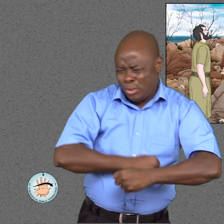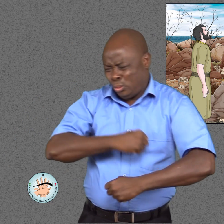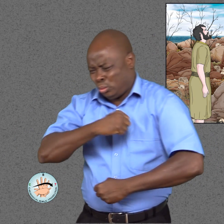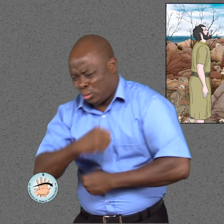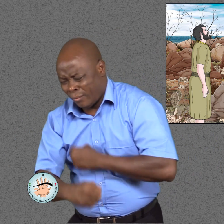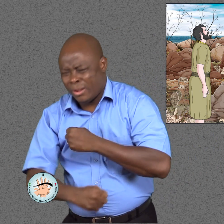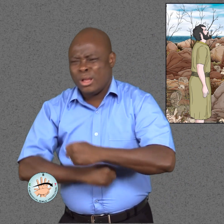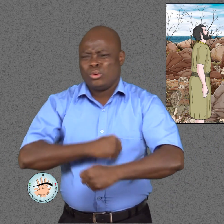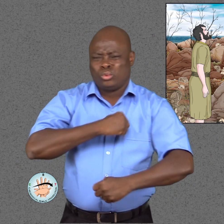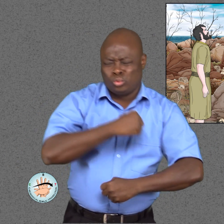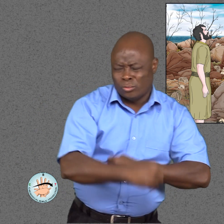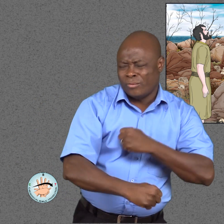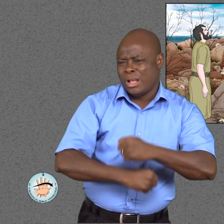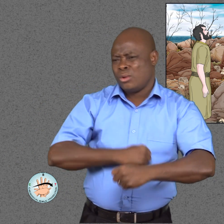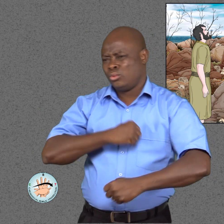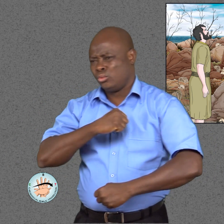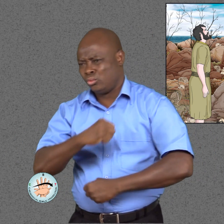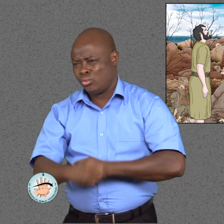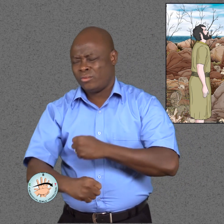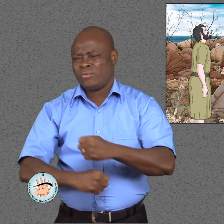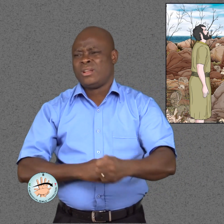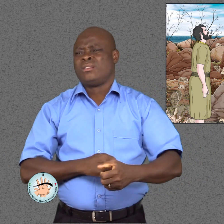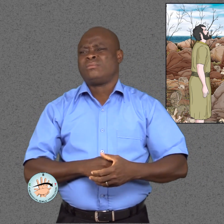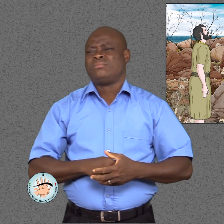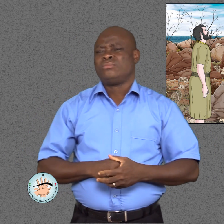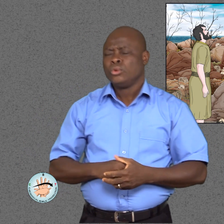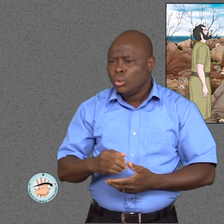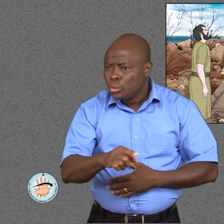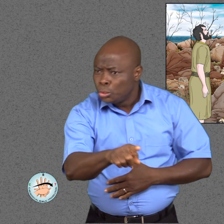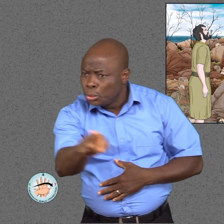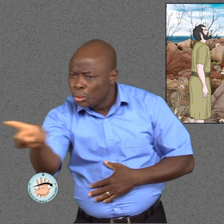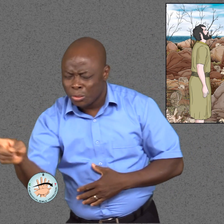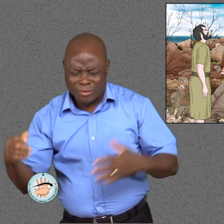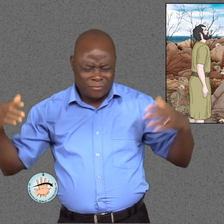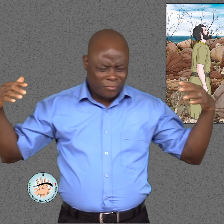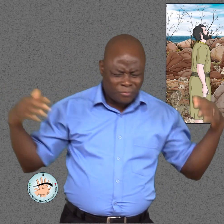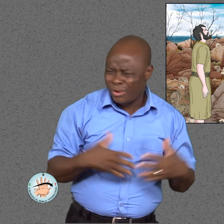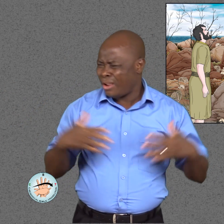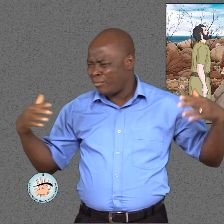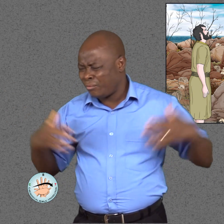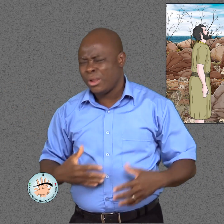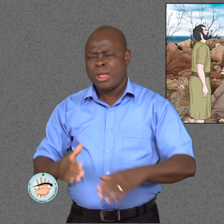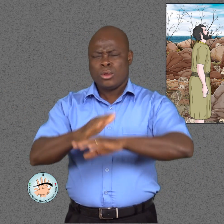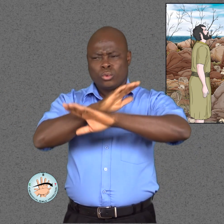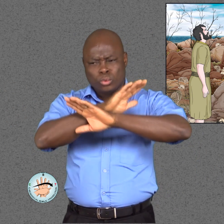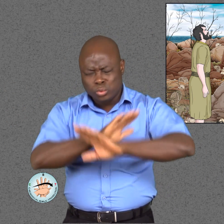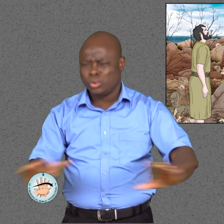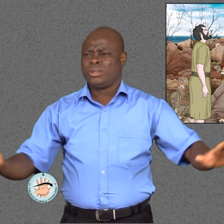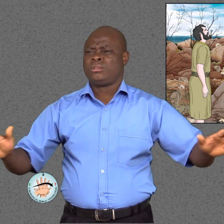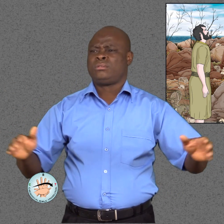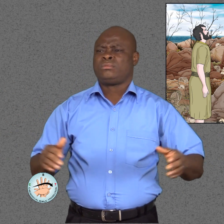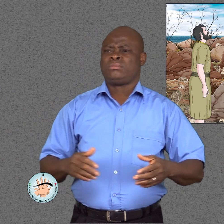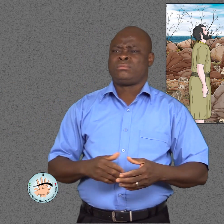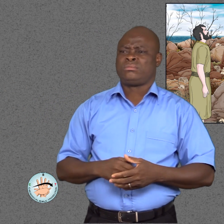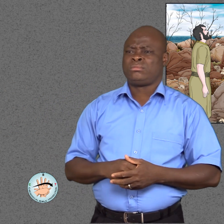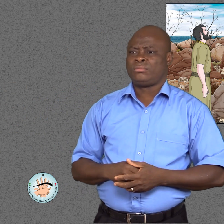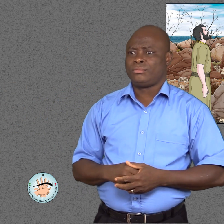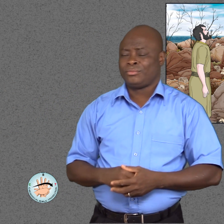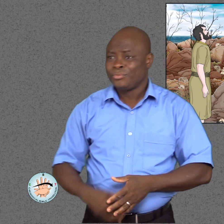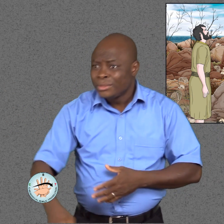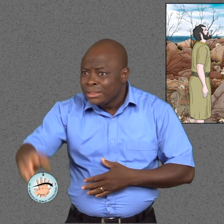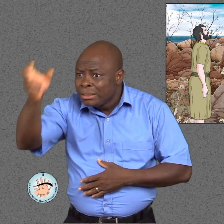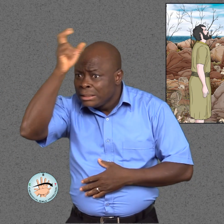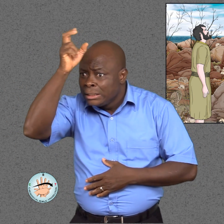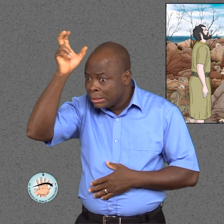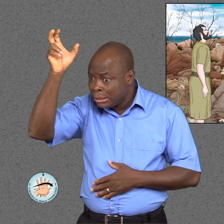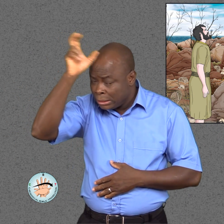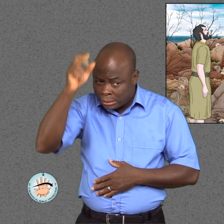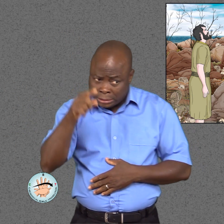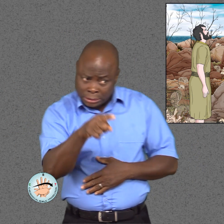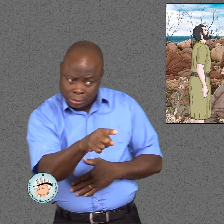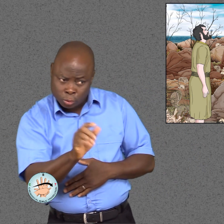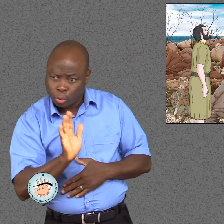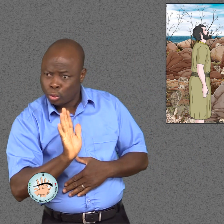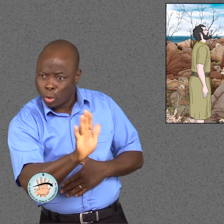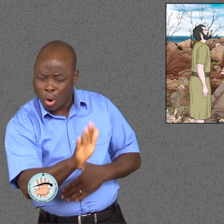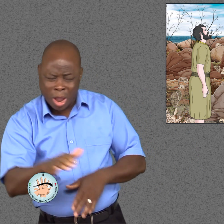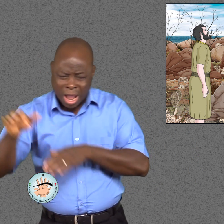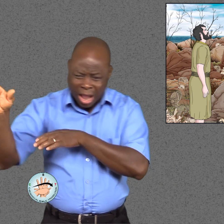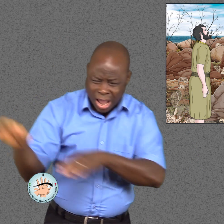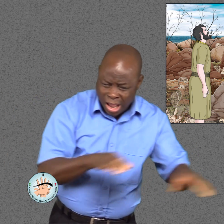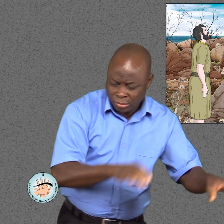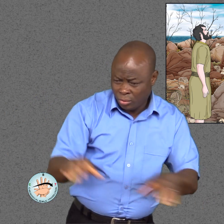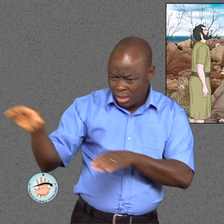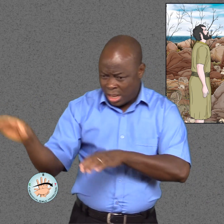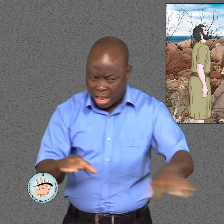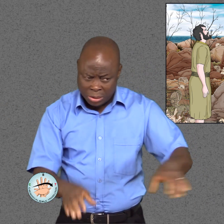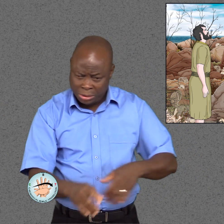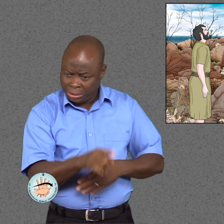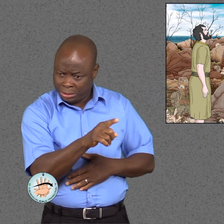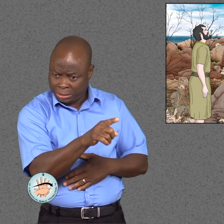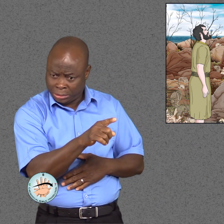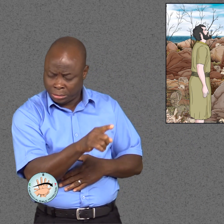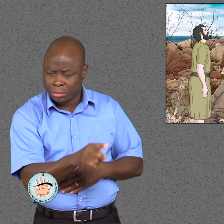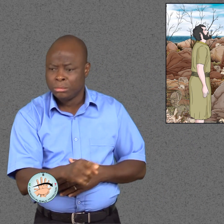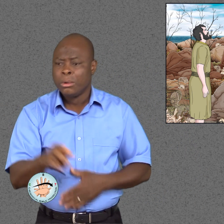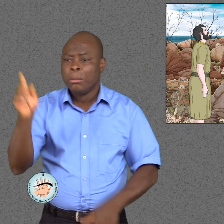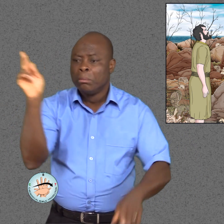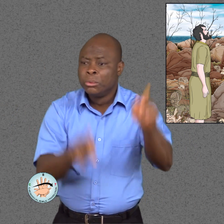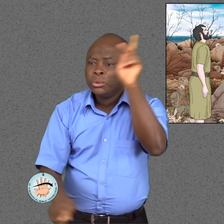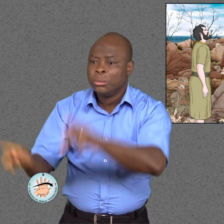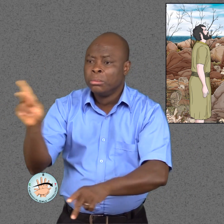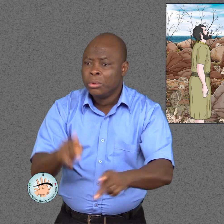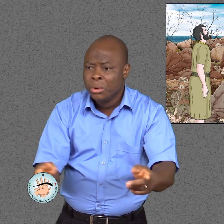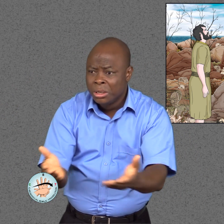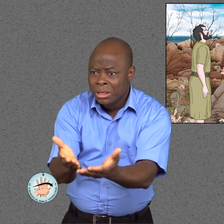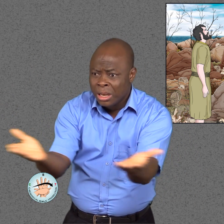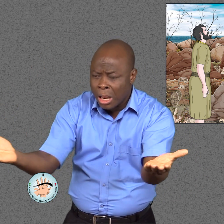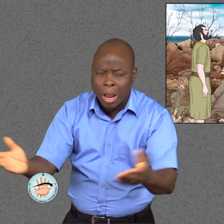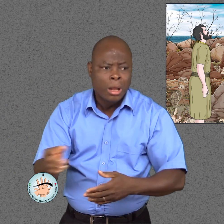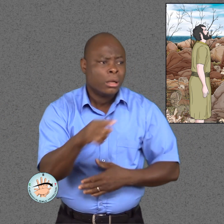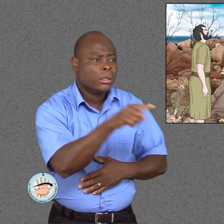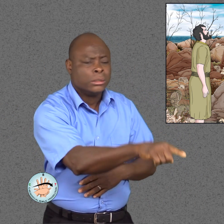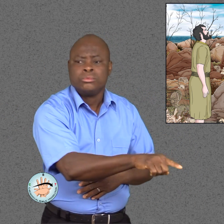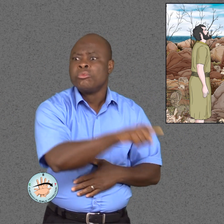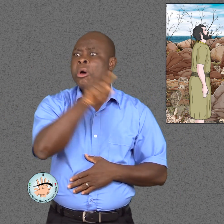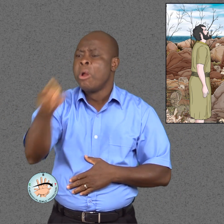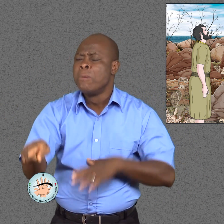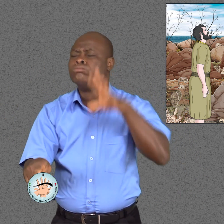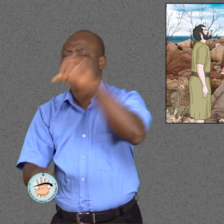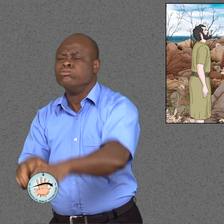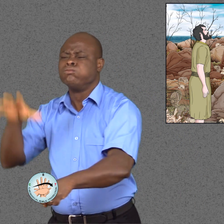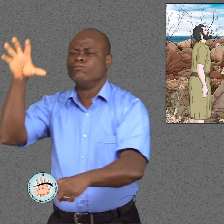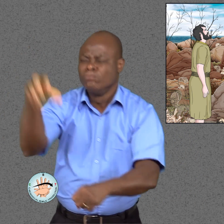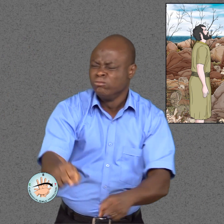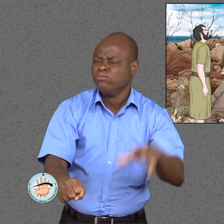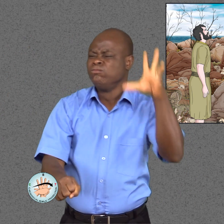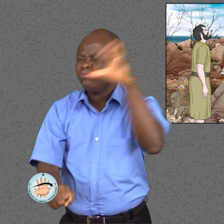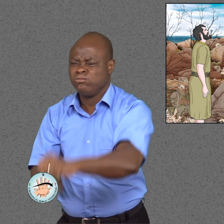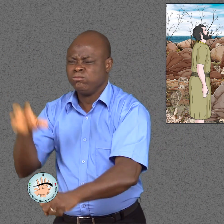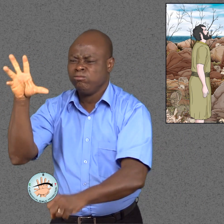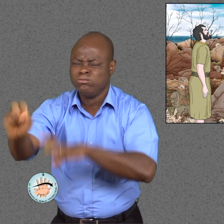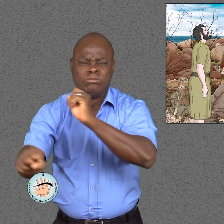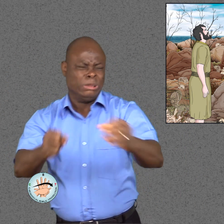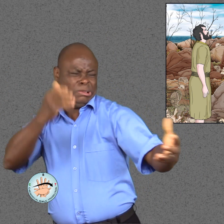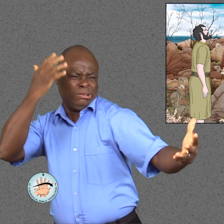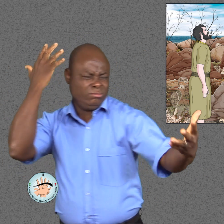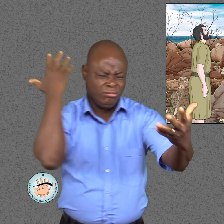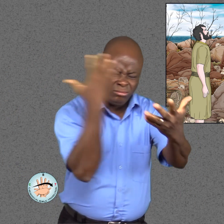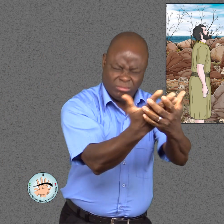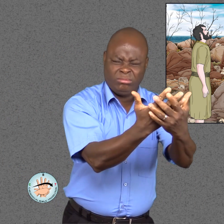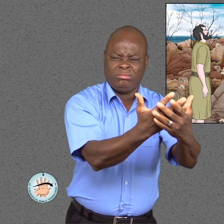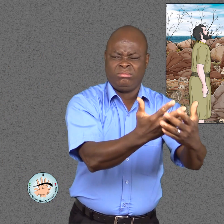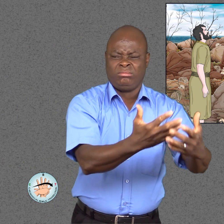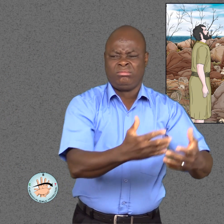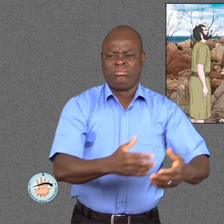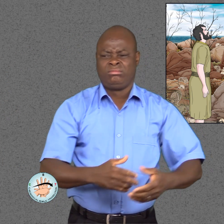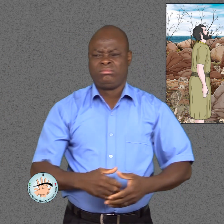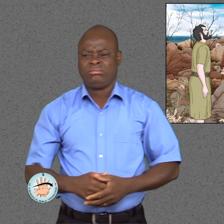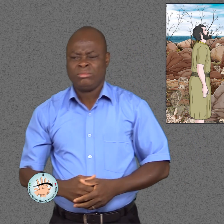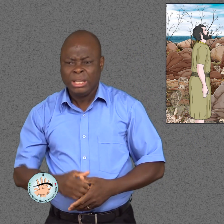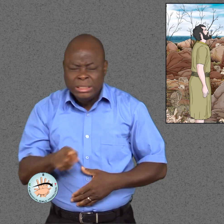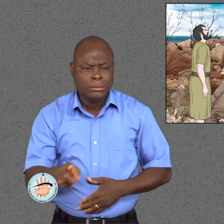Do not fear what you are about to suffer.